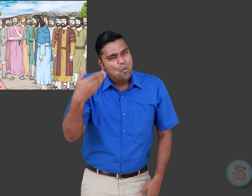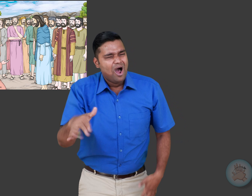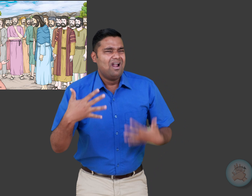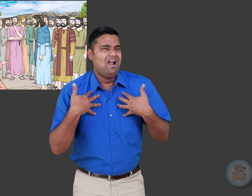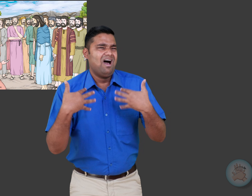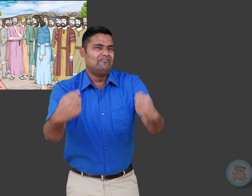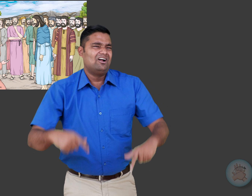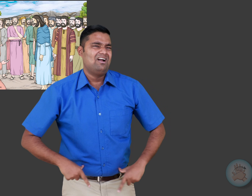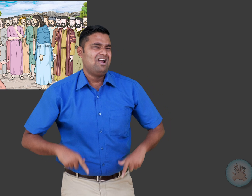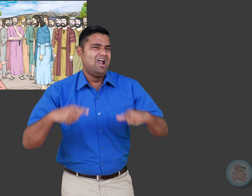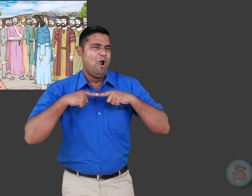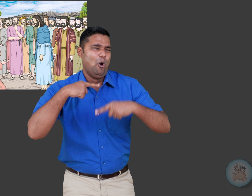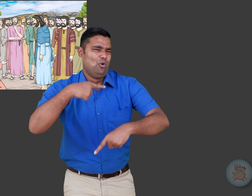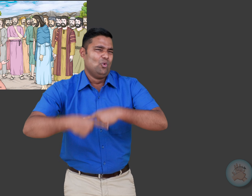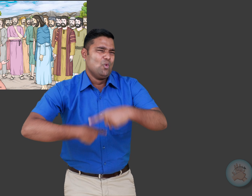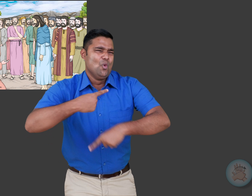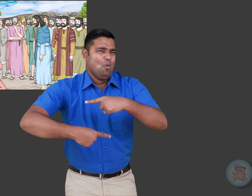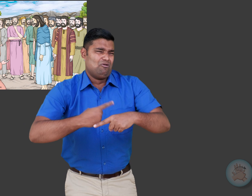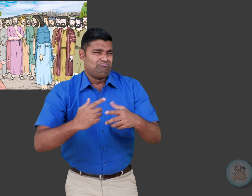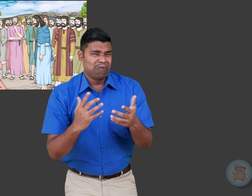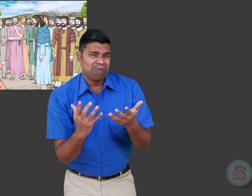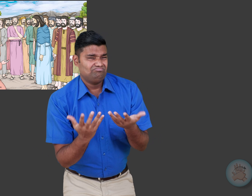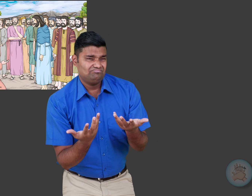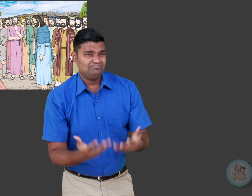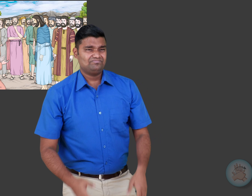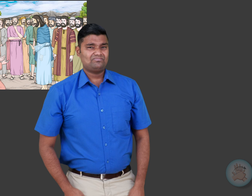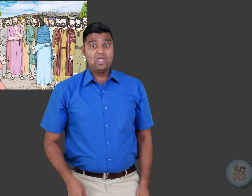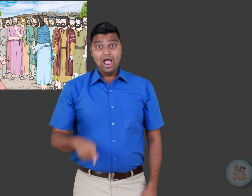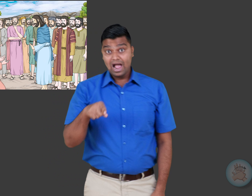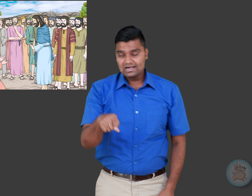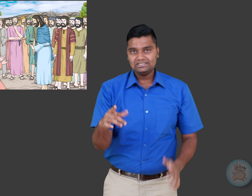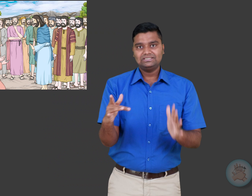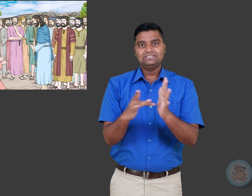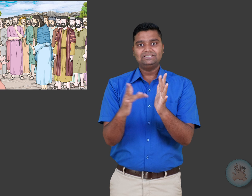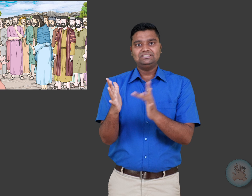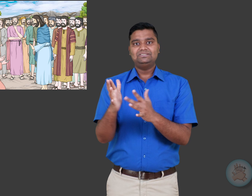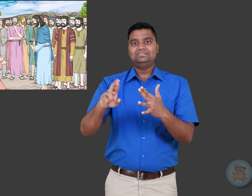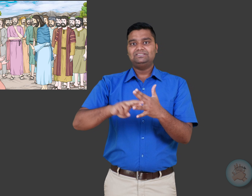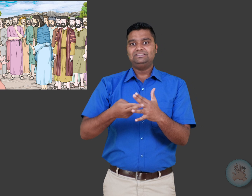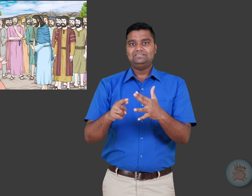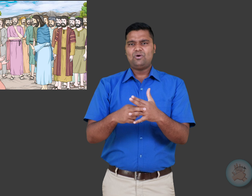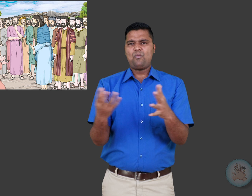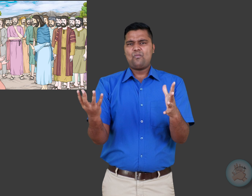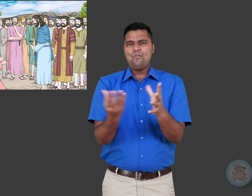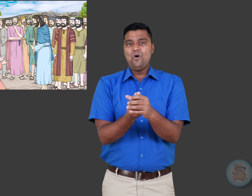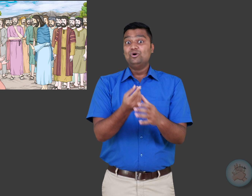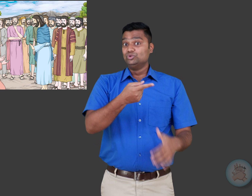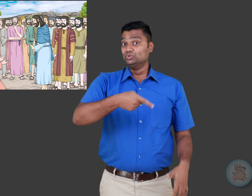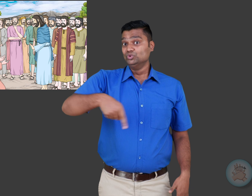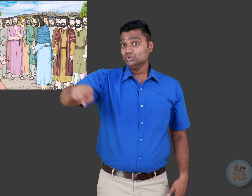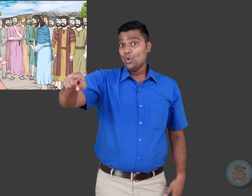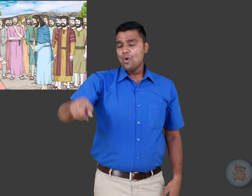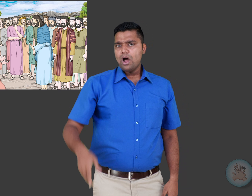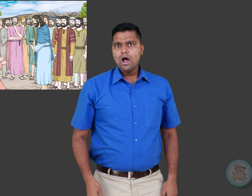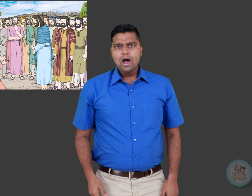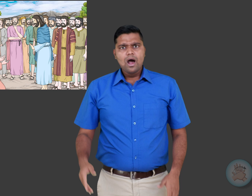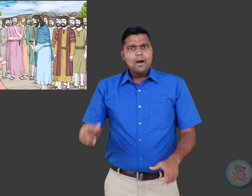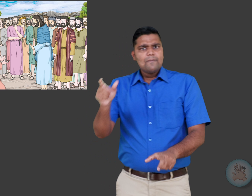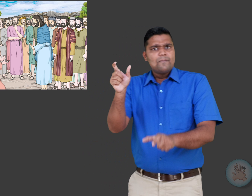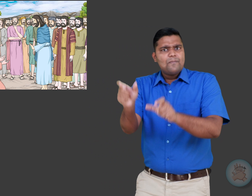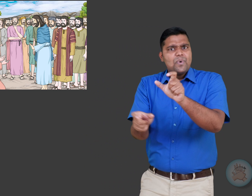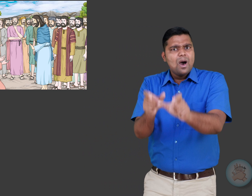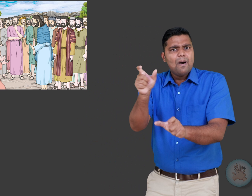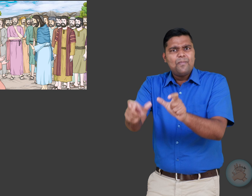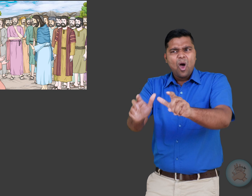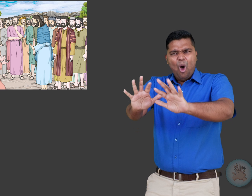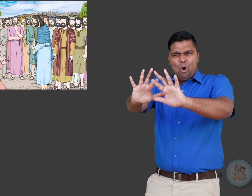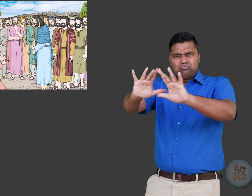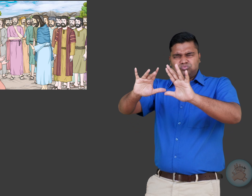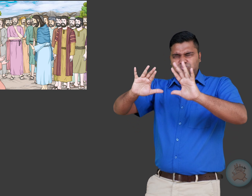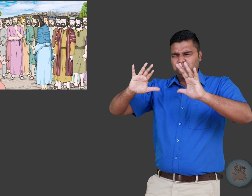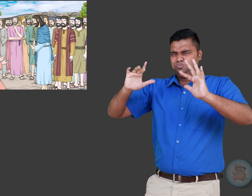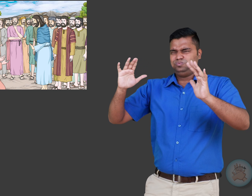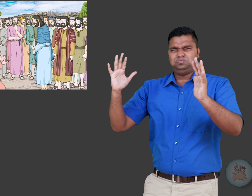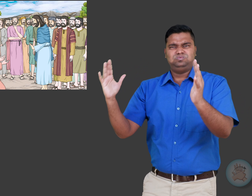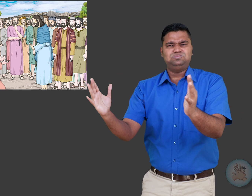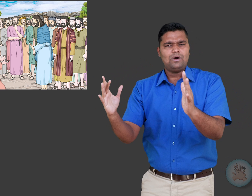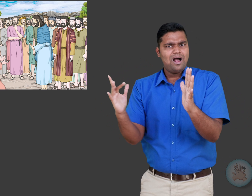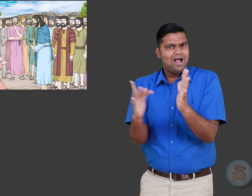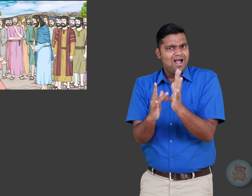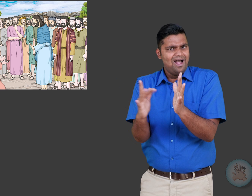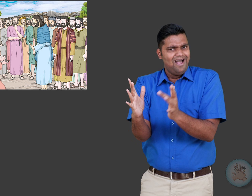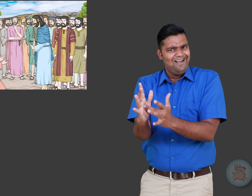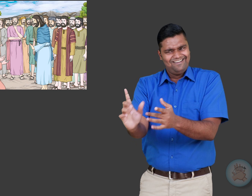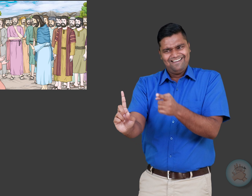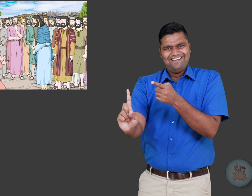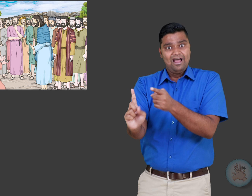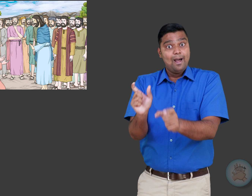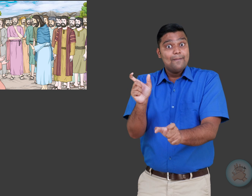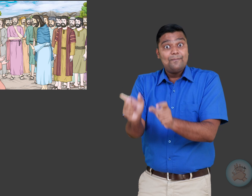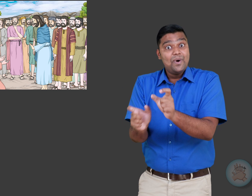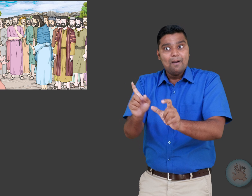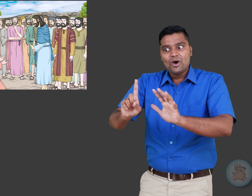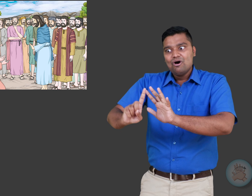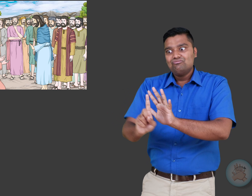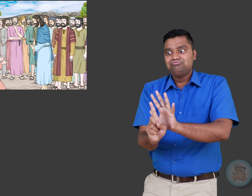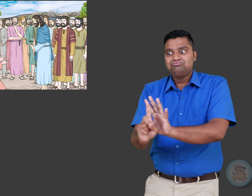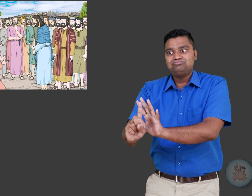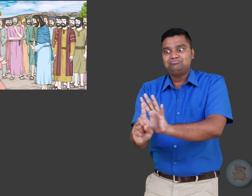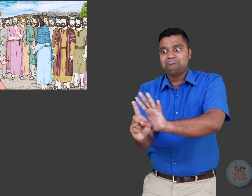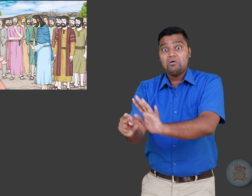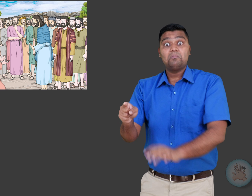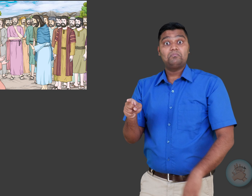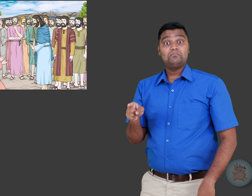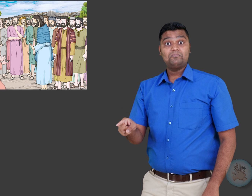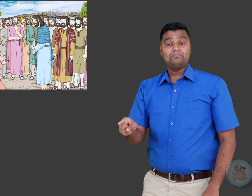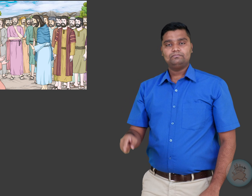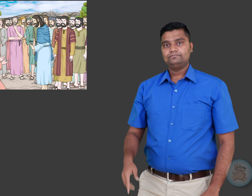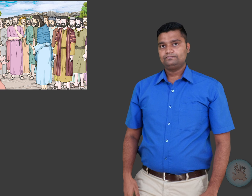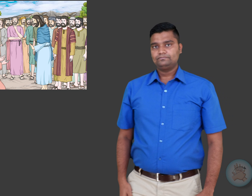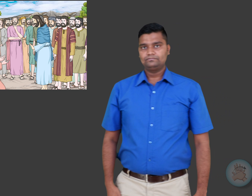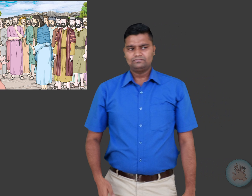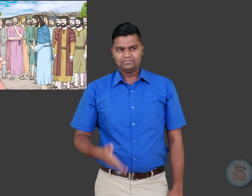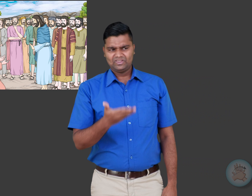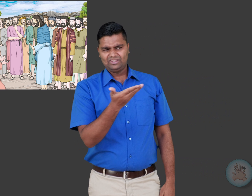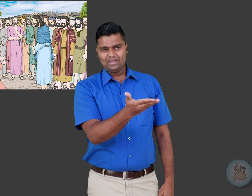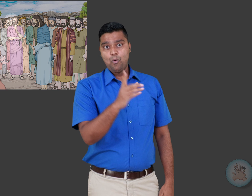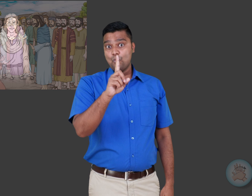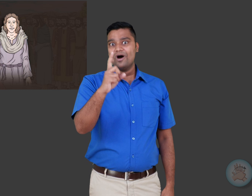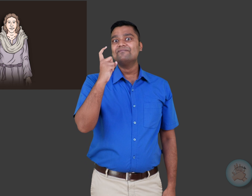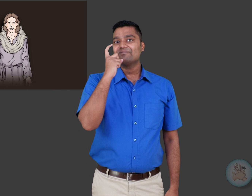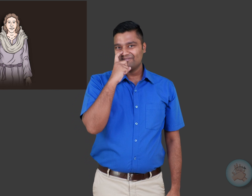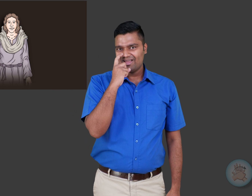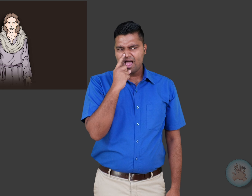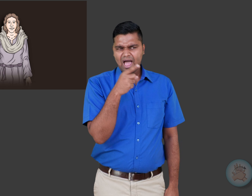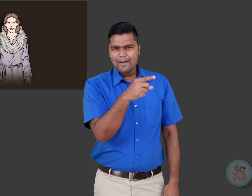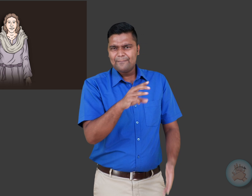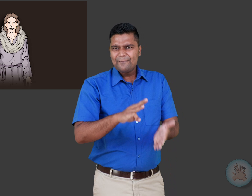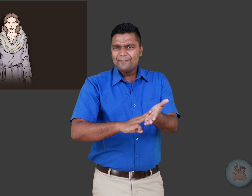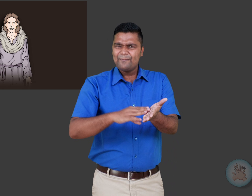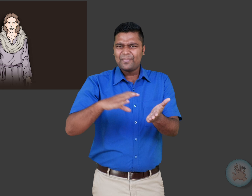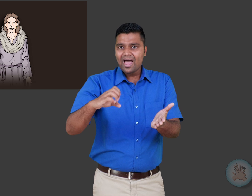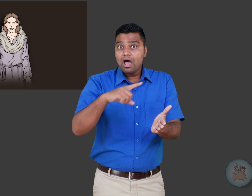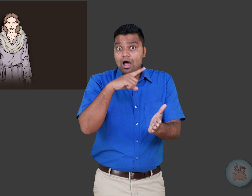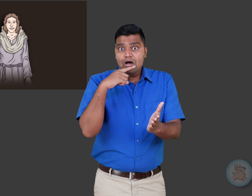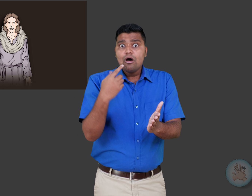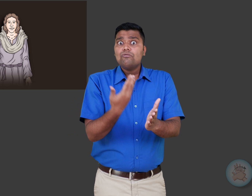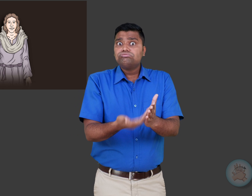So Jesus went with him, and a large crowd followed and pressed around Him.